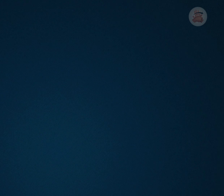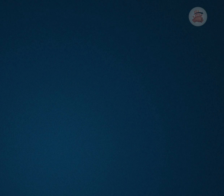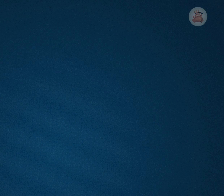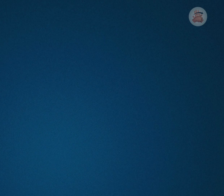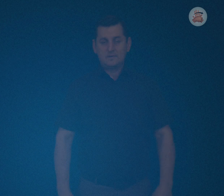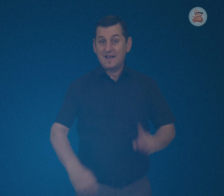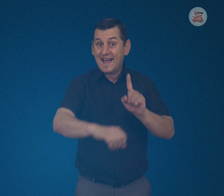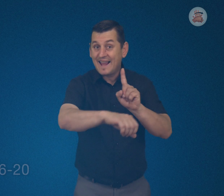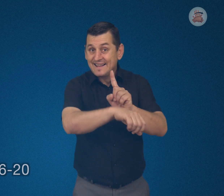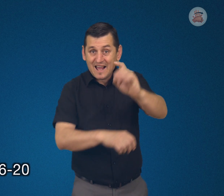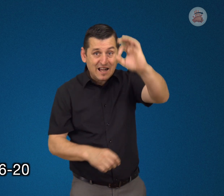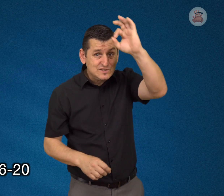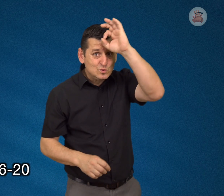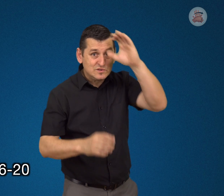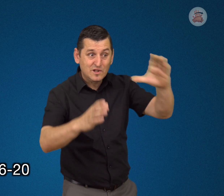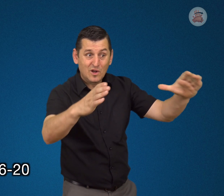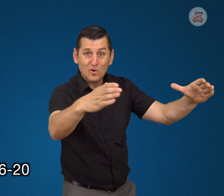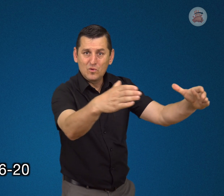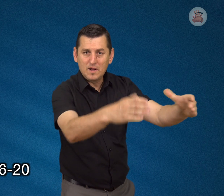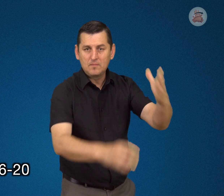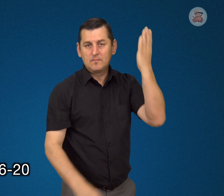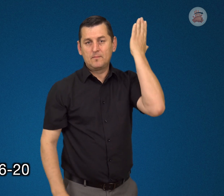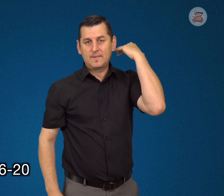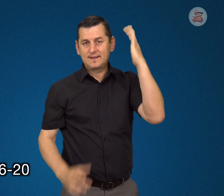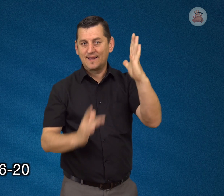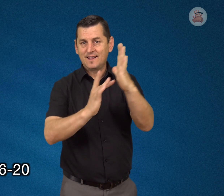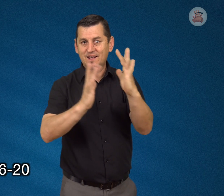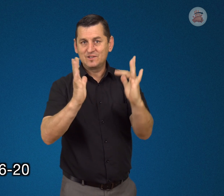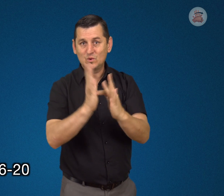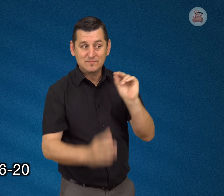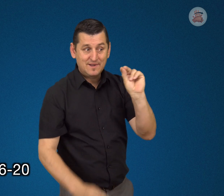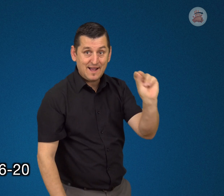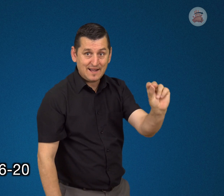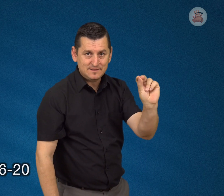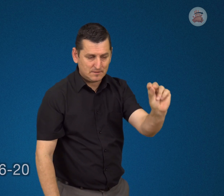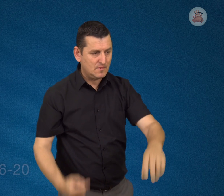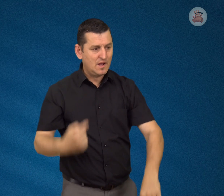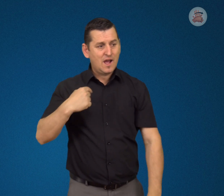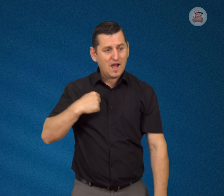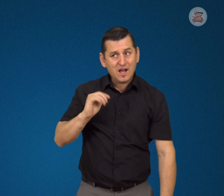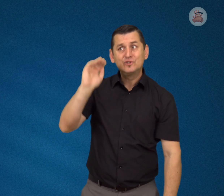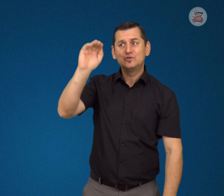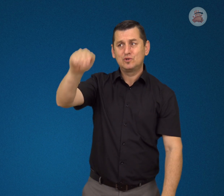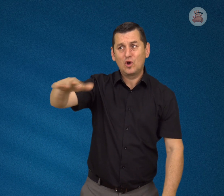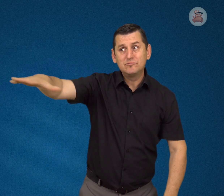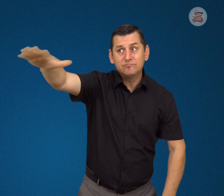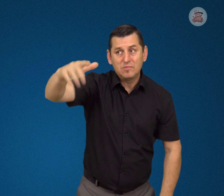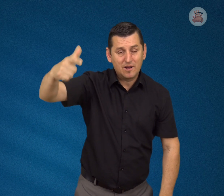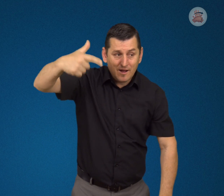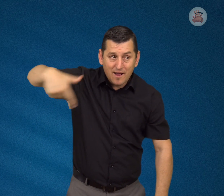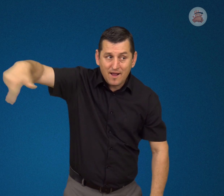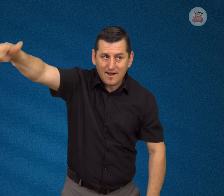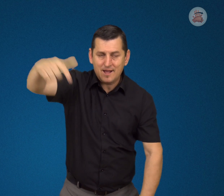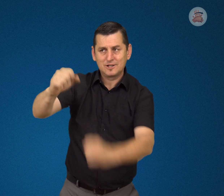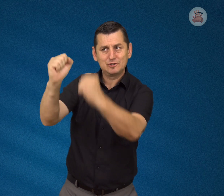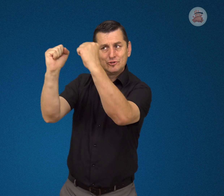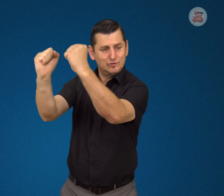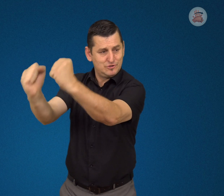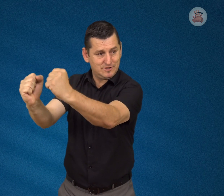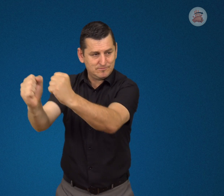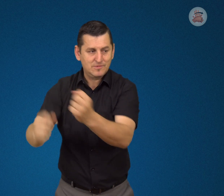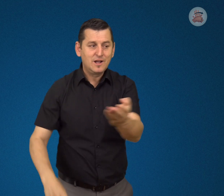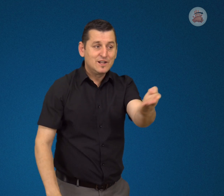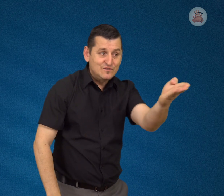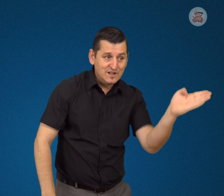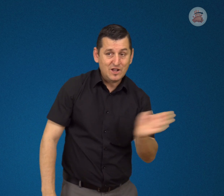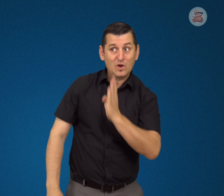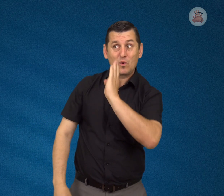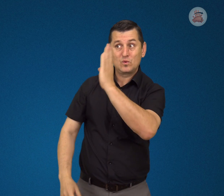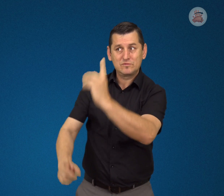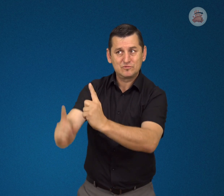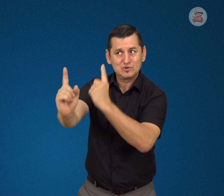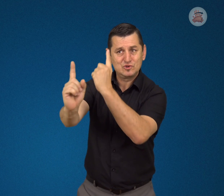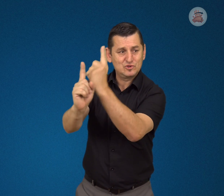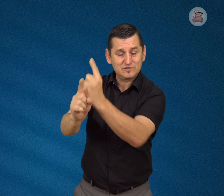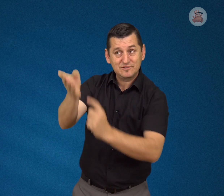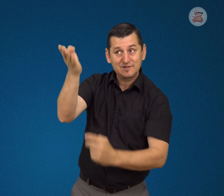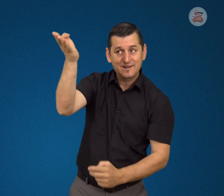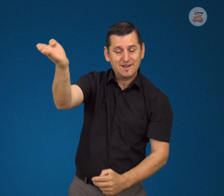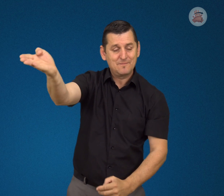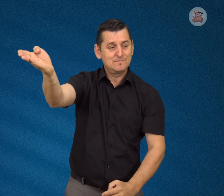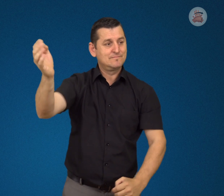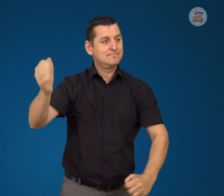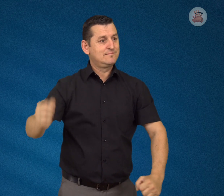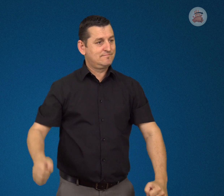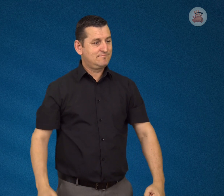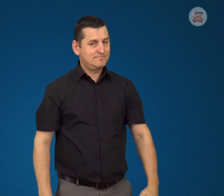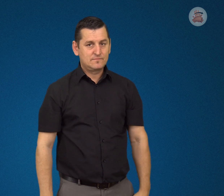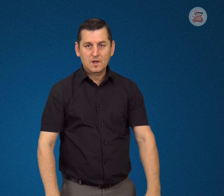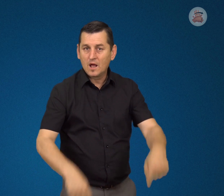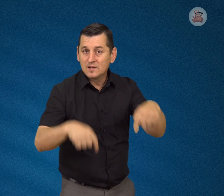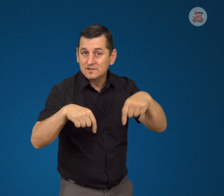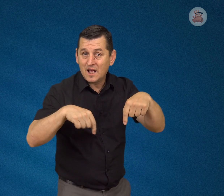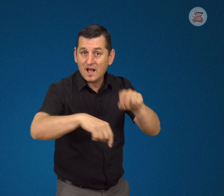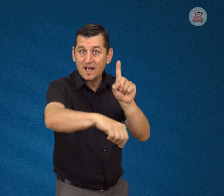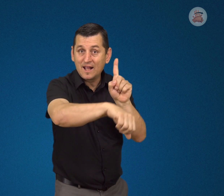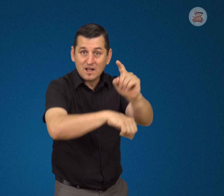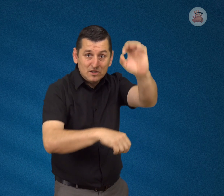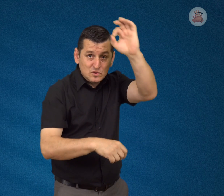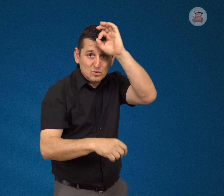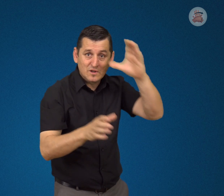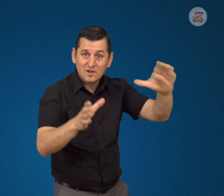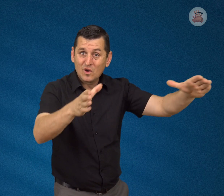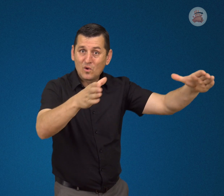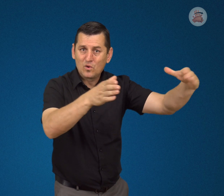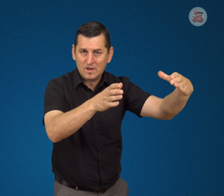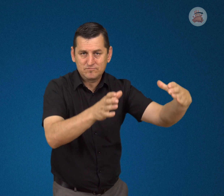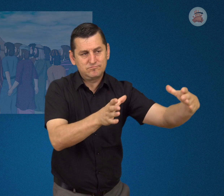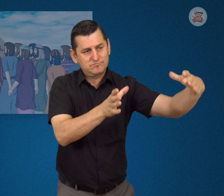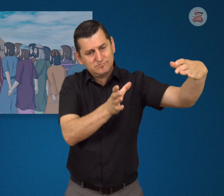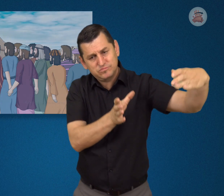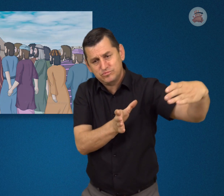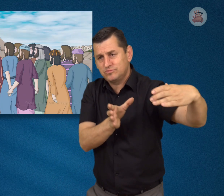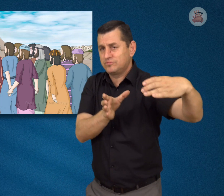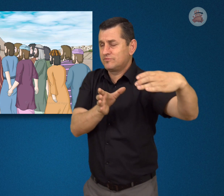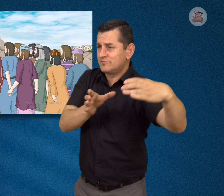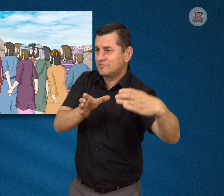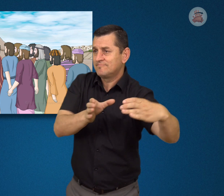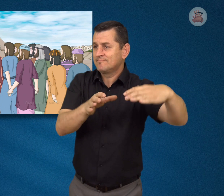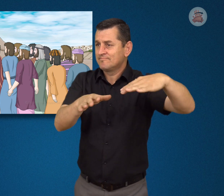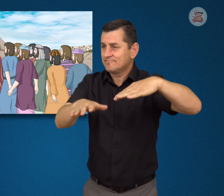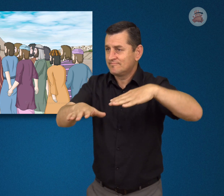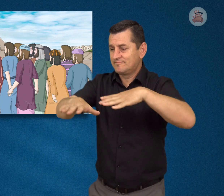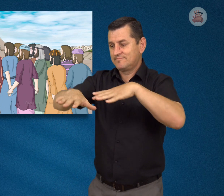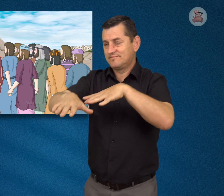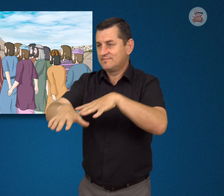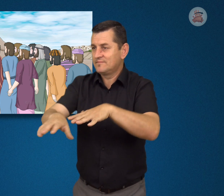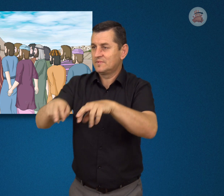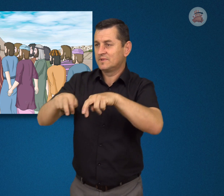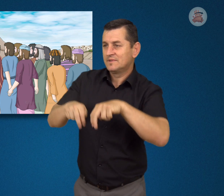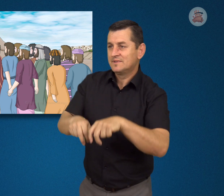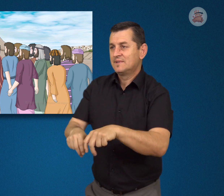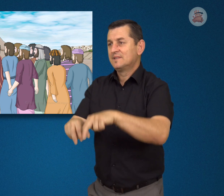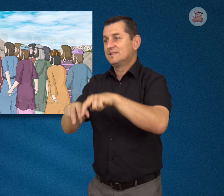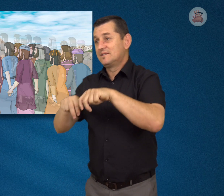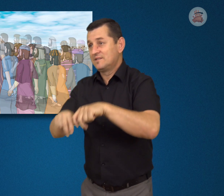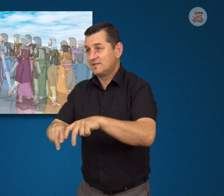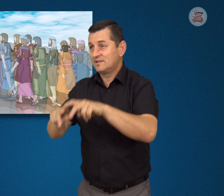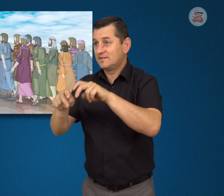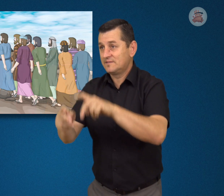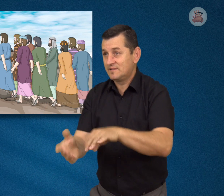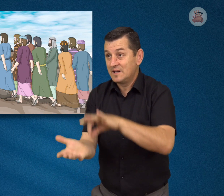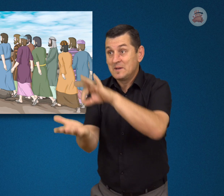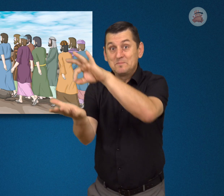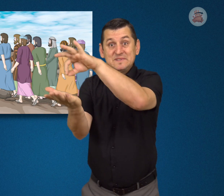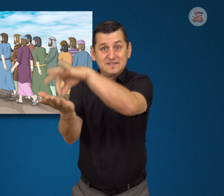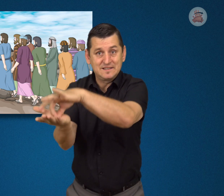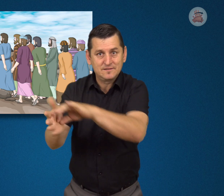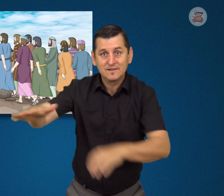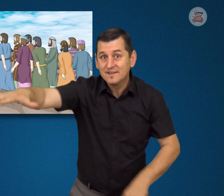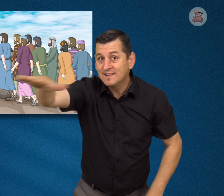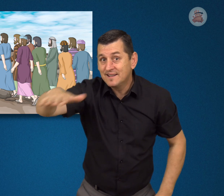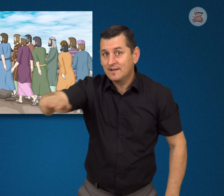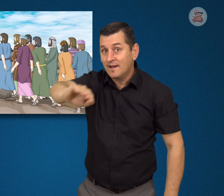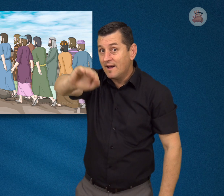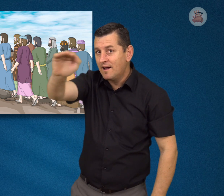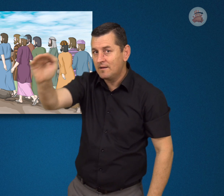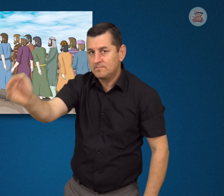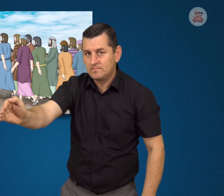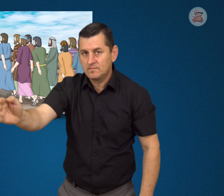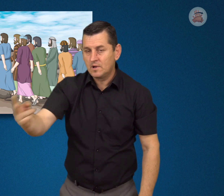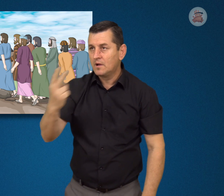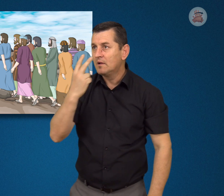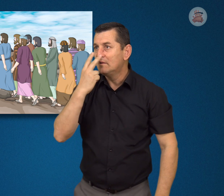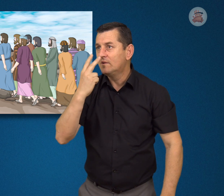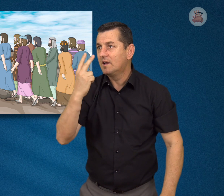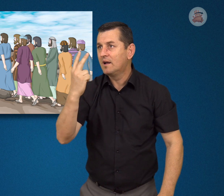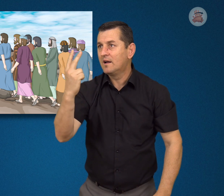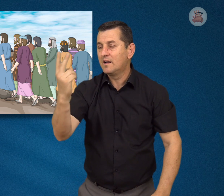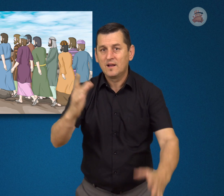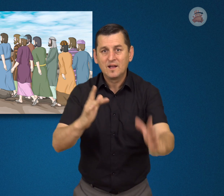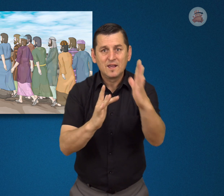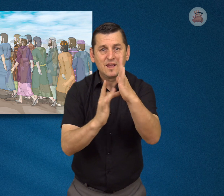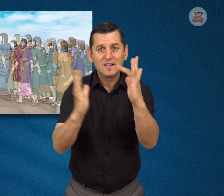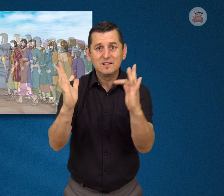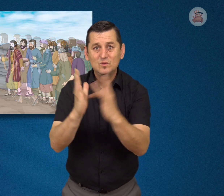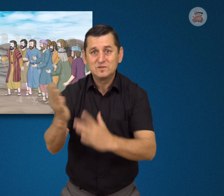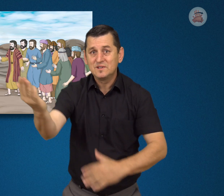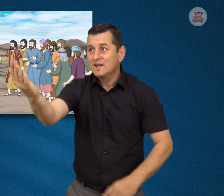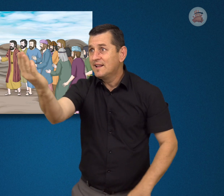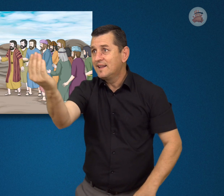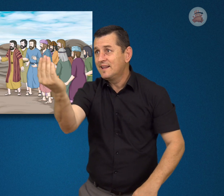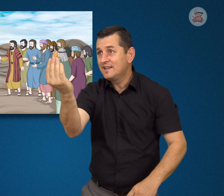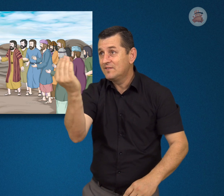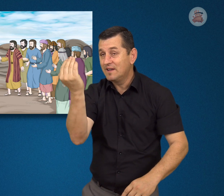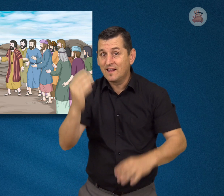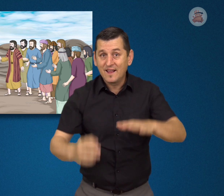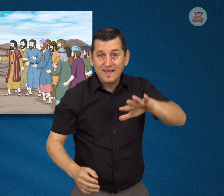Meanwhile, the eleven disciples went to Galilee, to the mountain Jesus had designated.